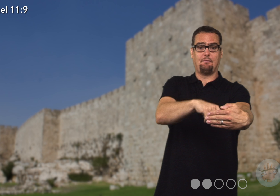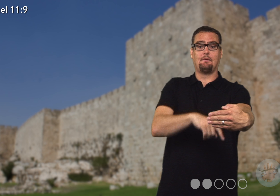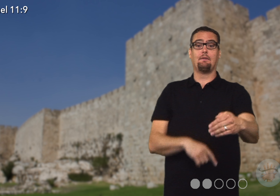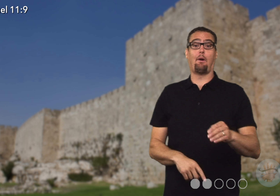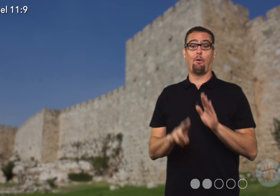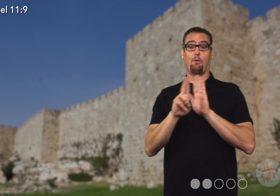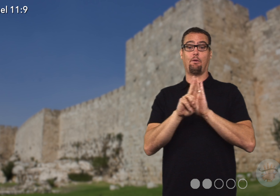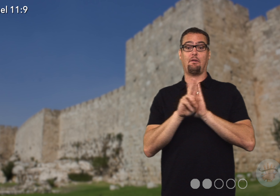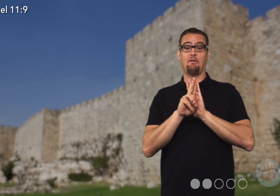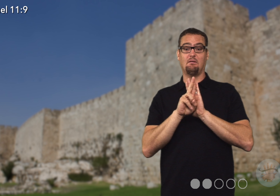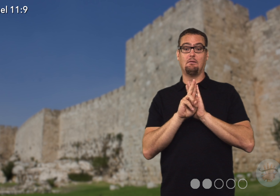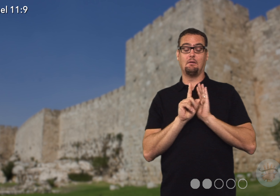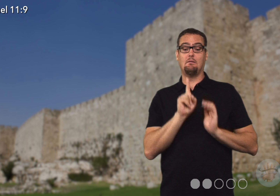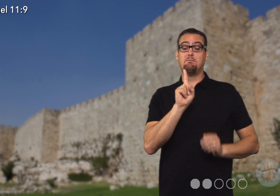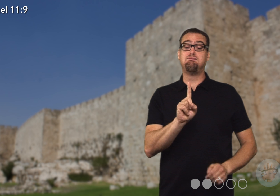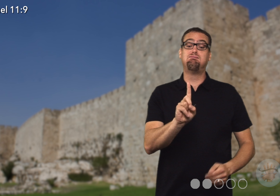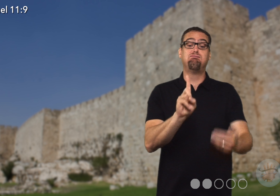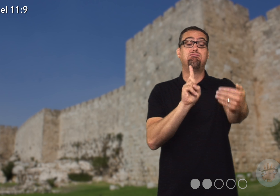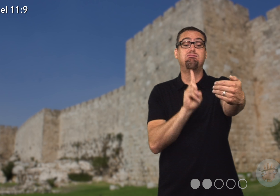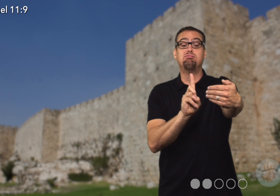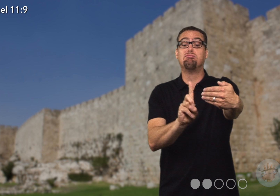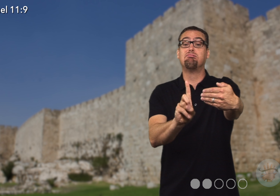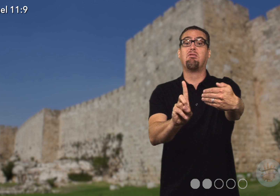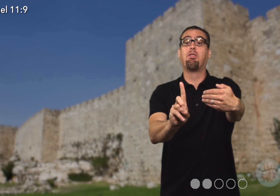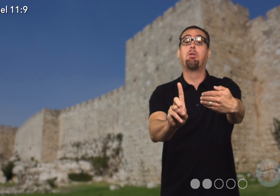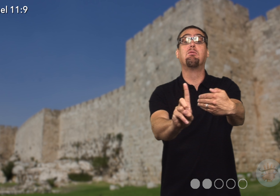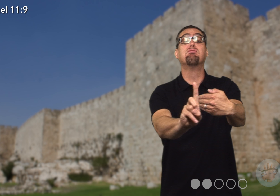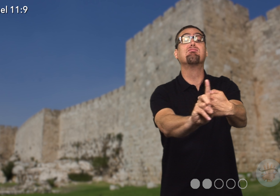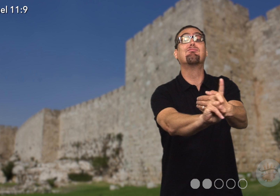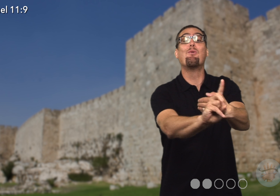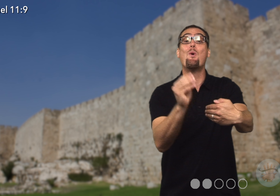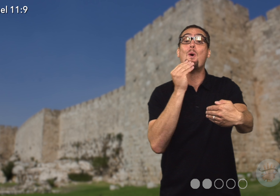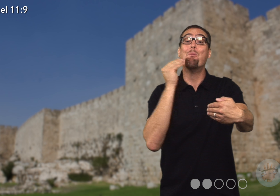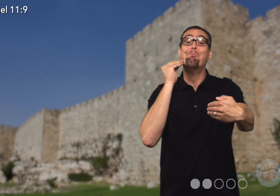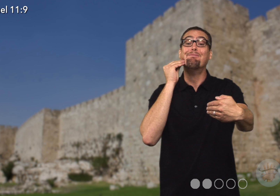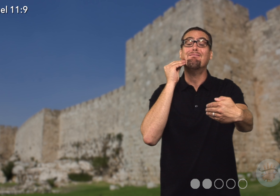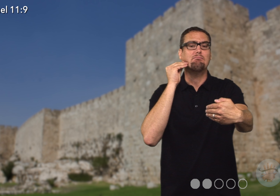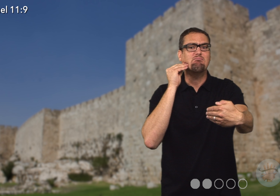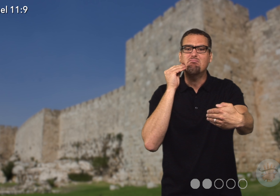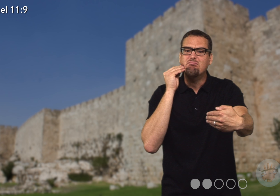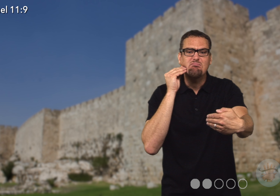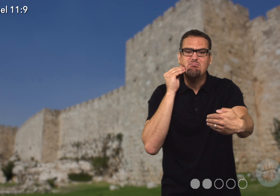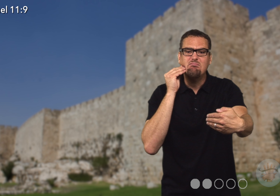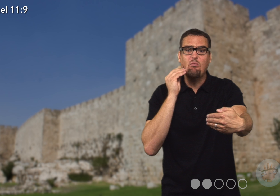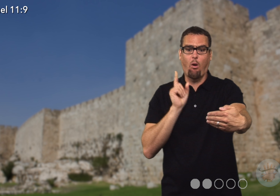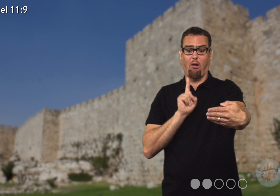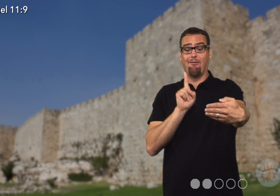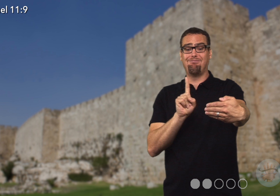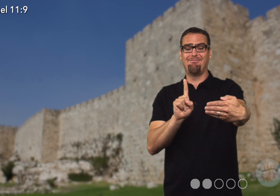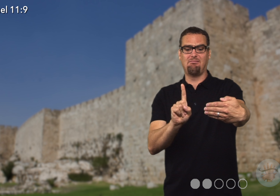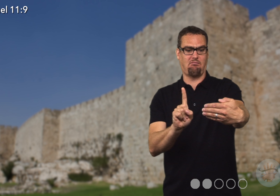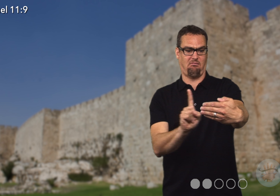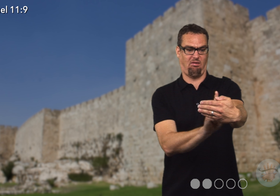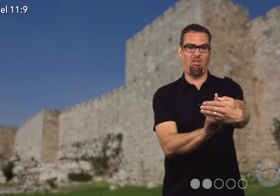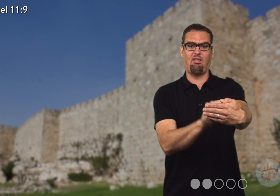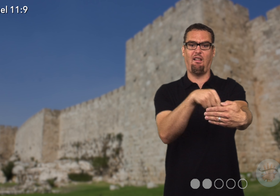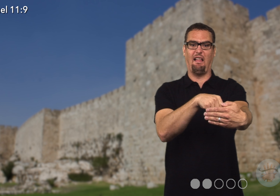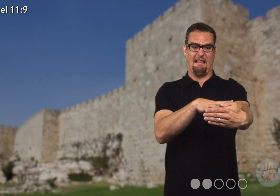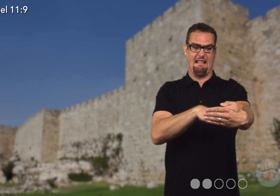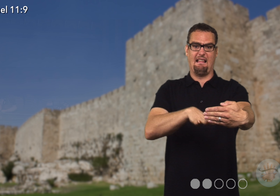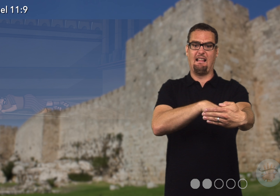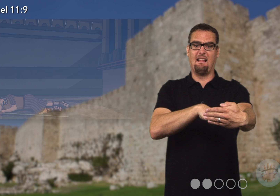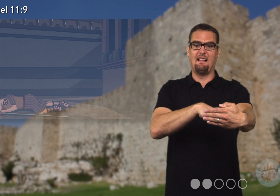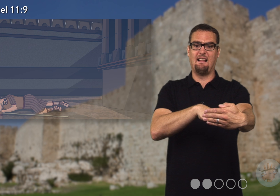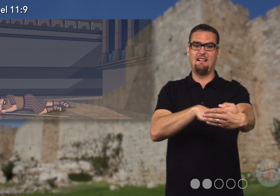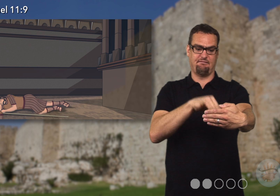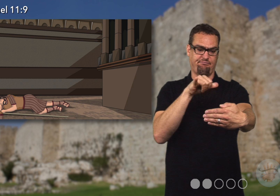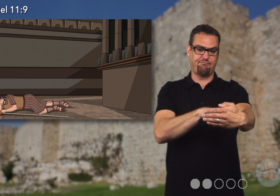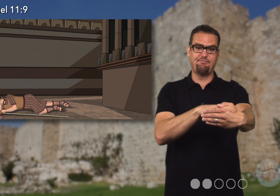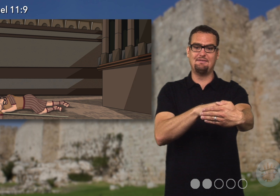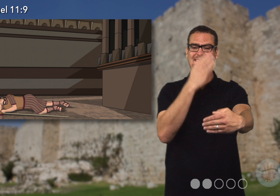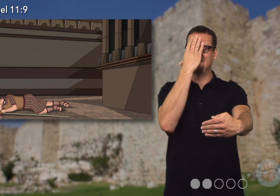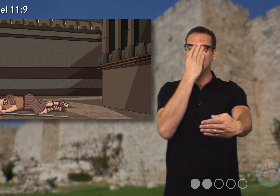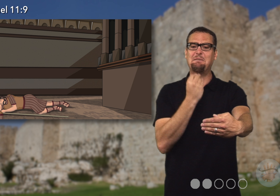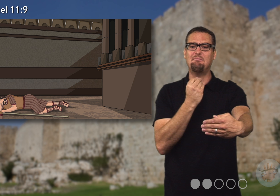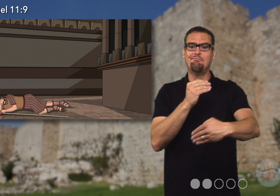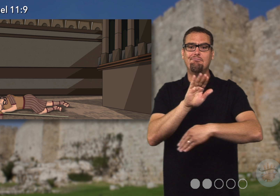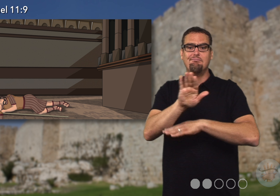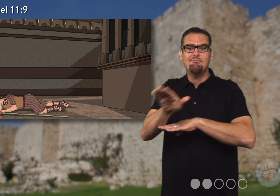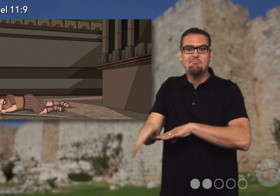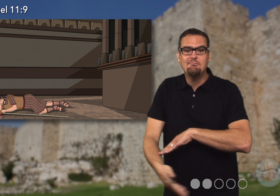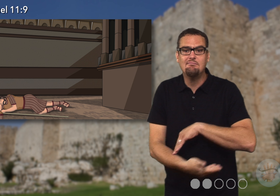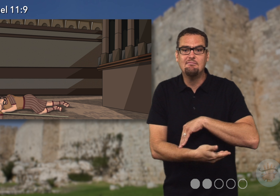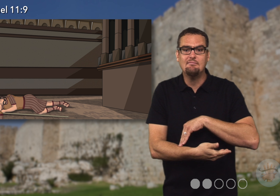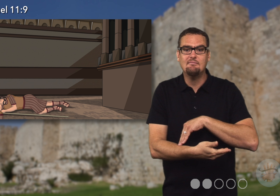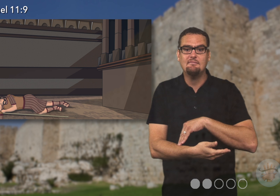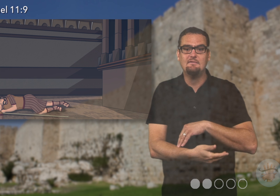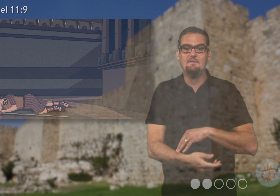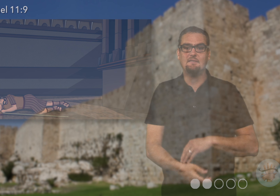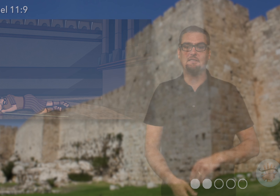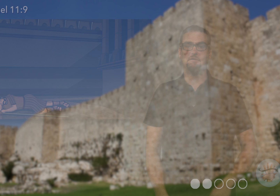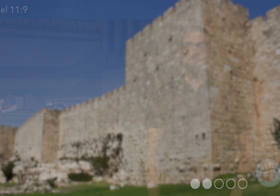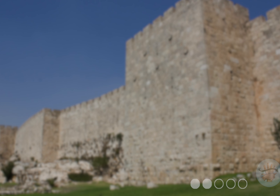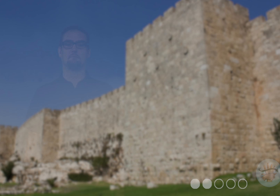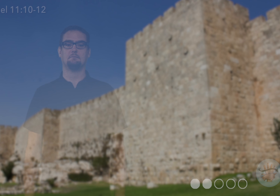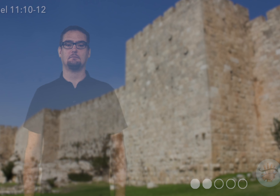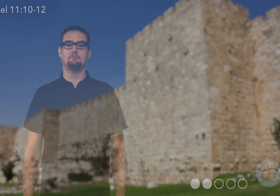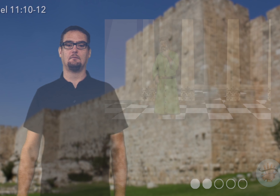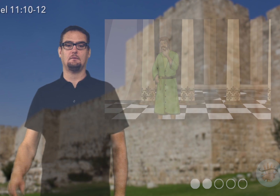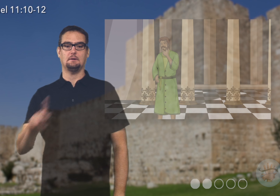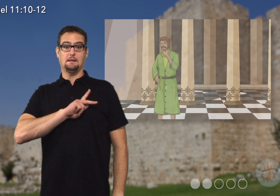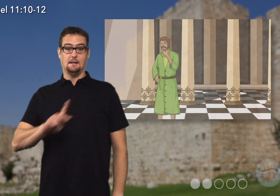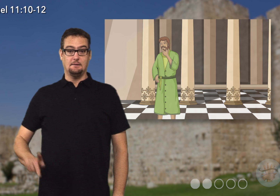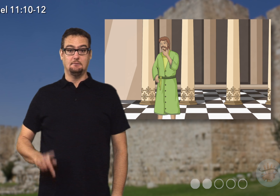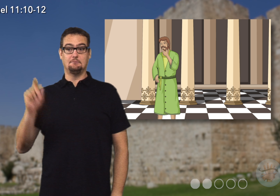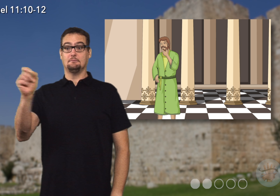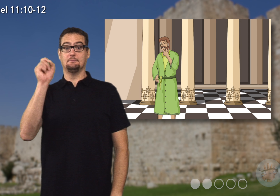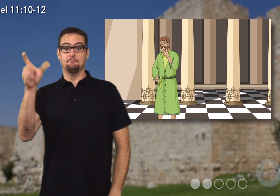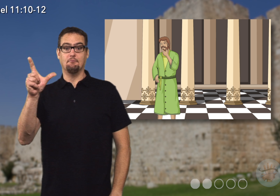he did not go down to his house.